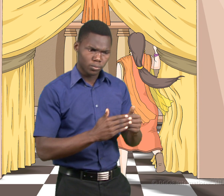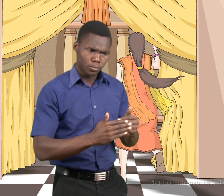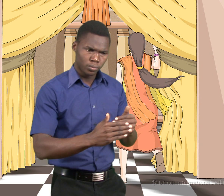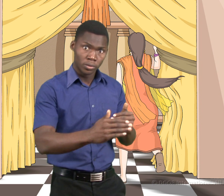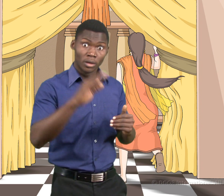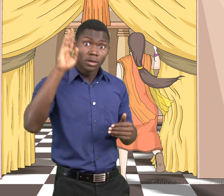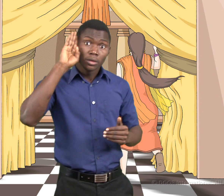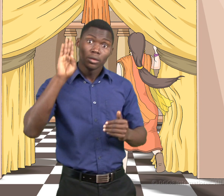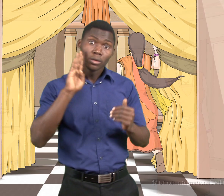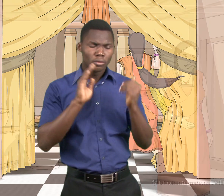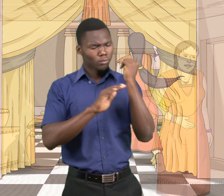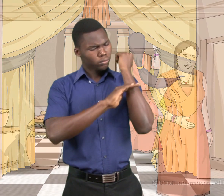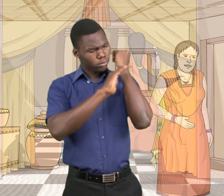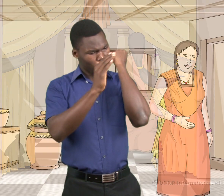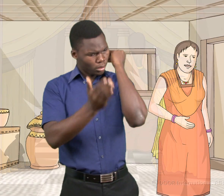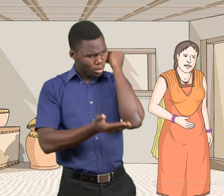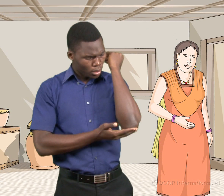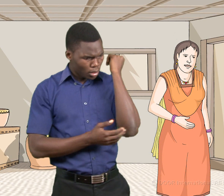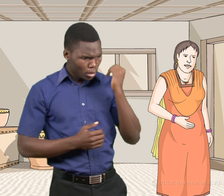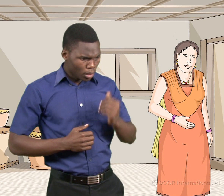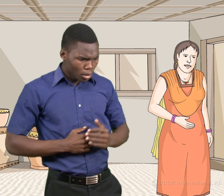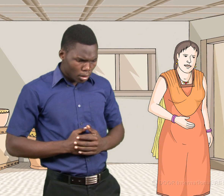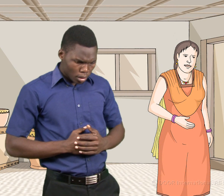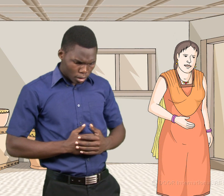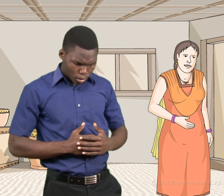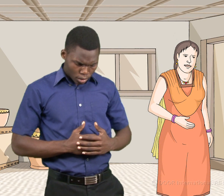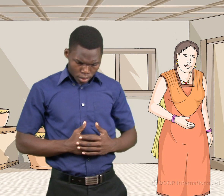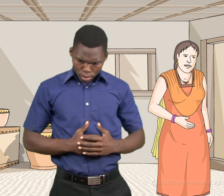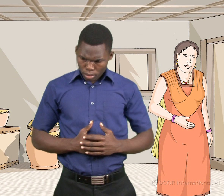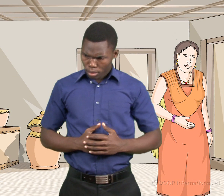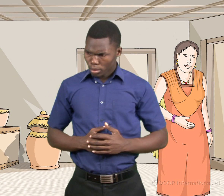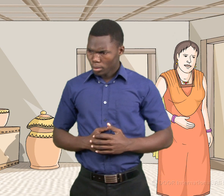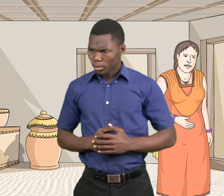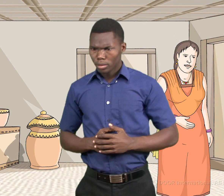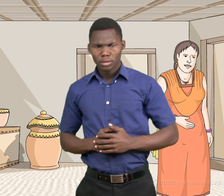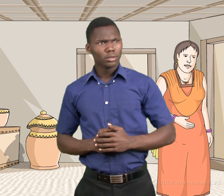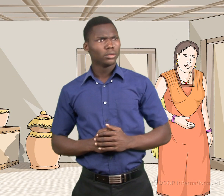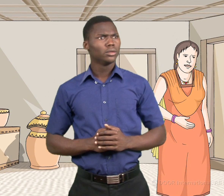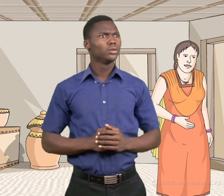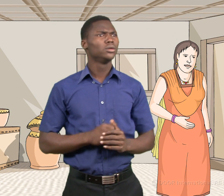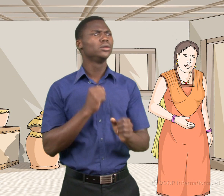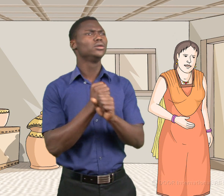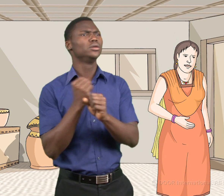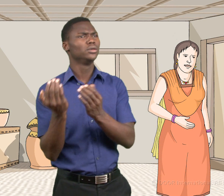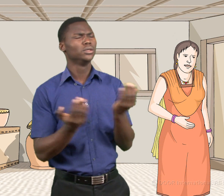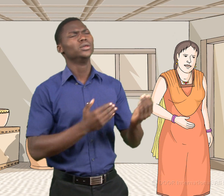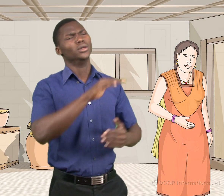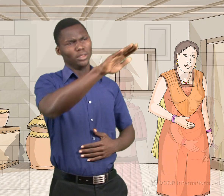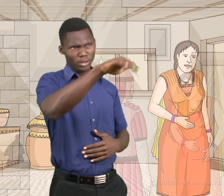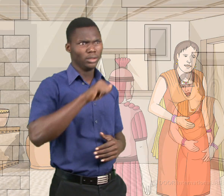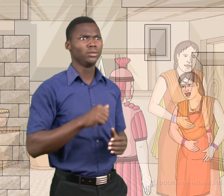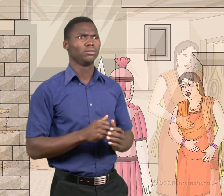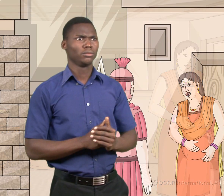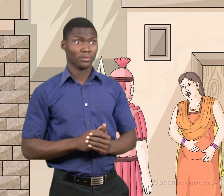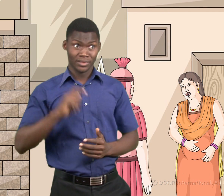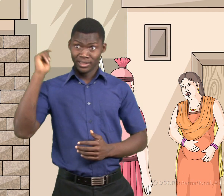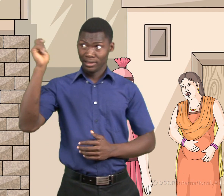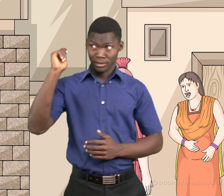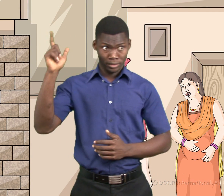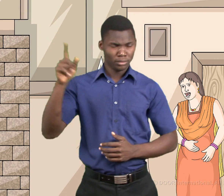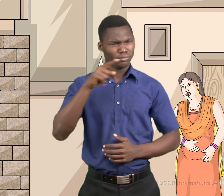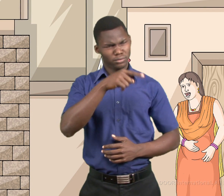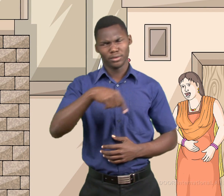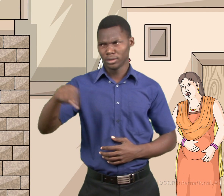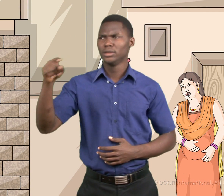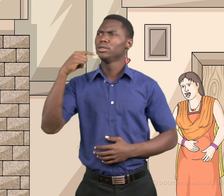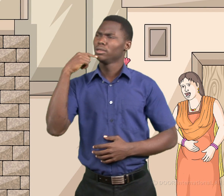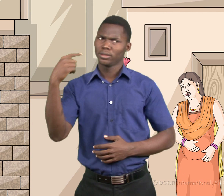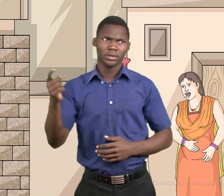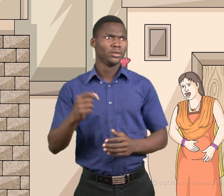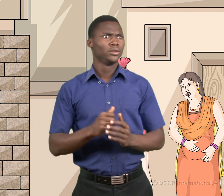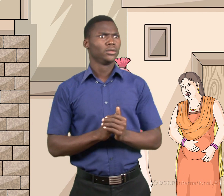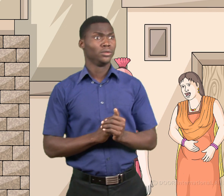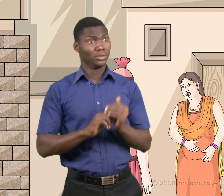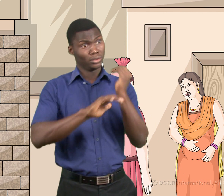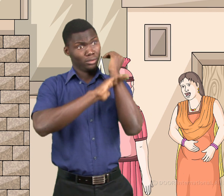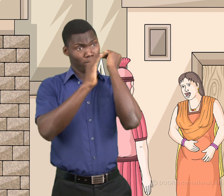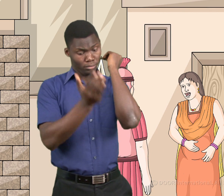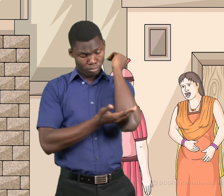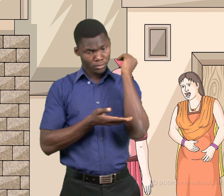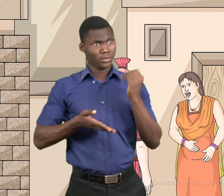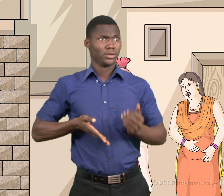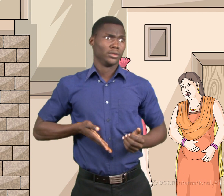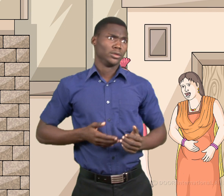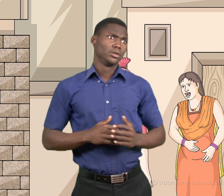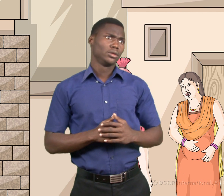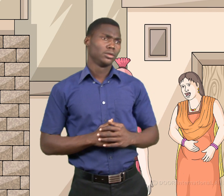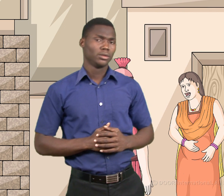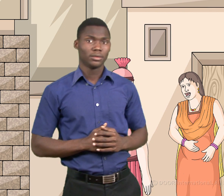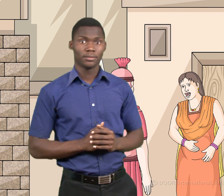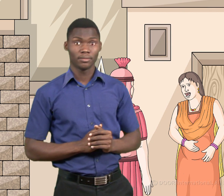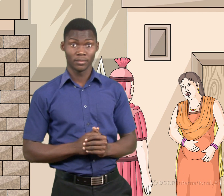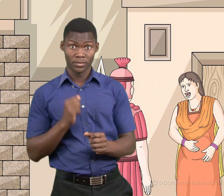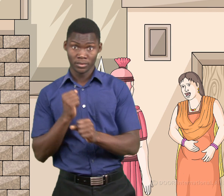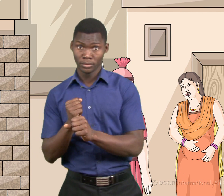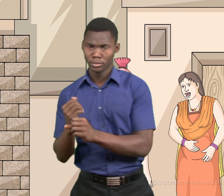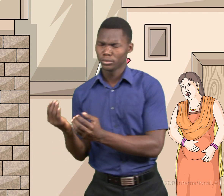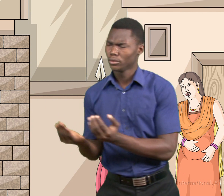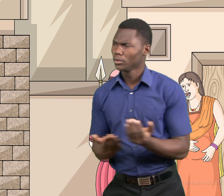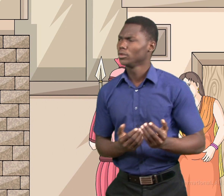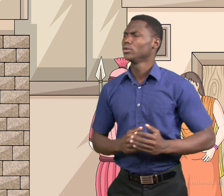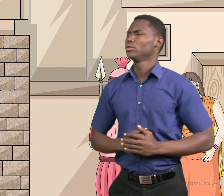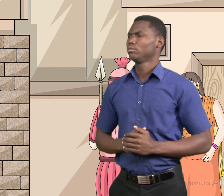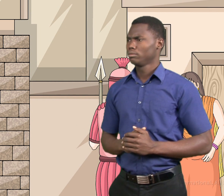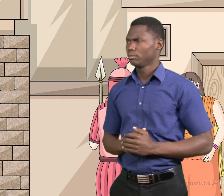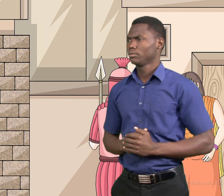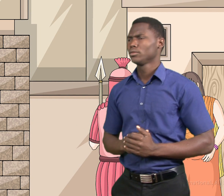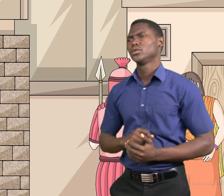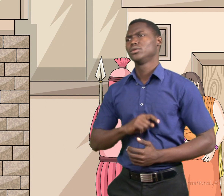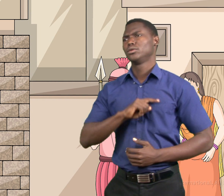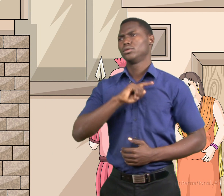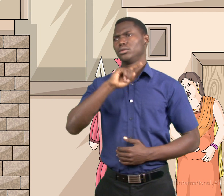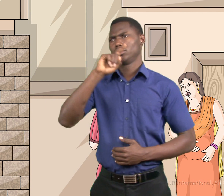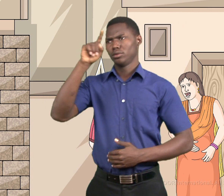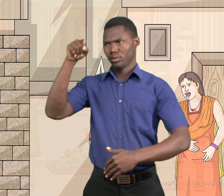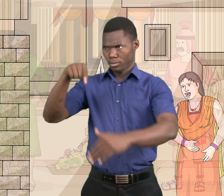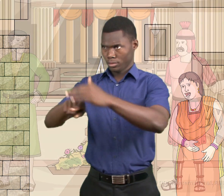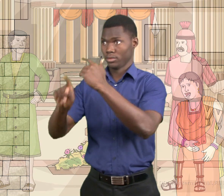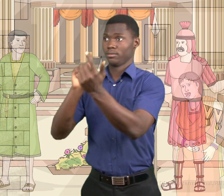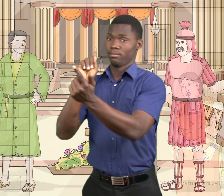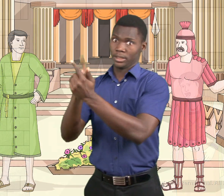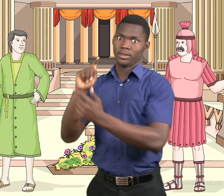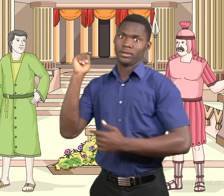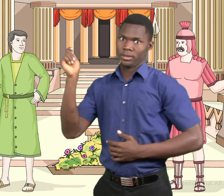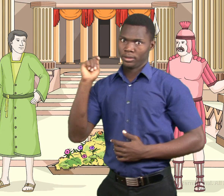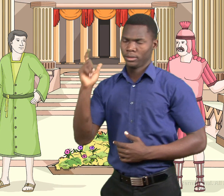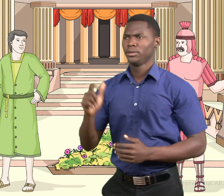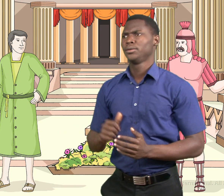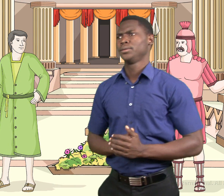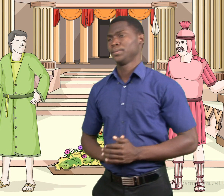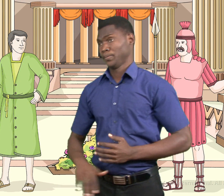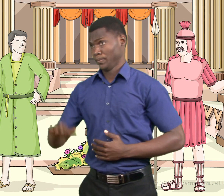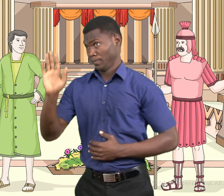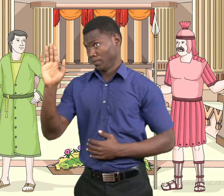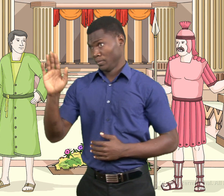And the woman conceived and sent word to David, saying, “I am pregnant.”